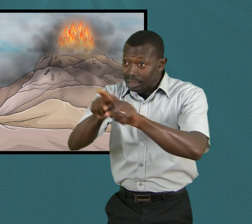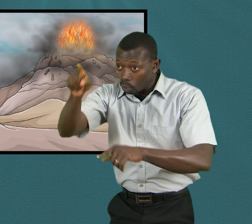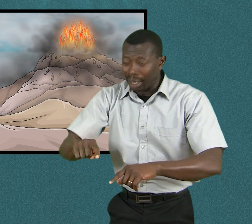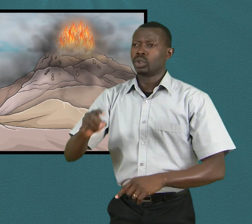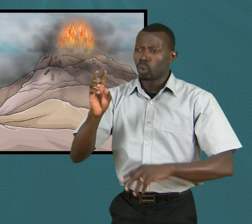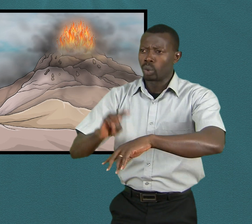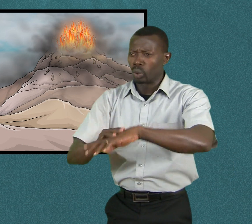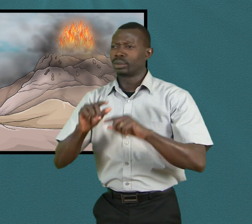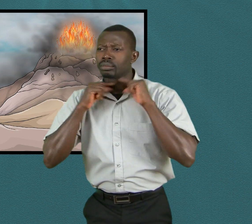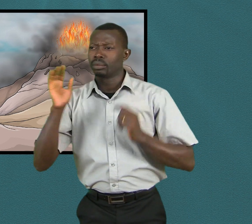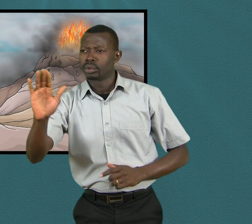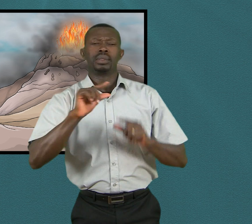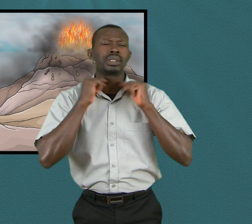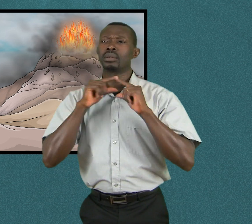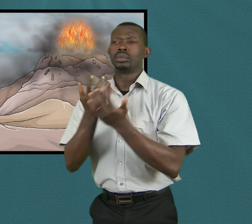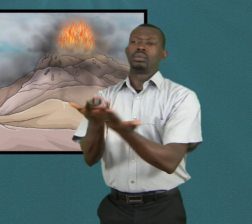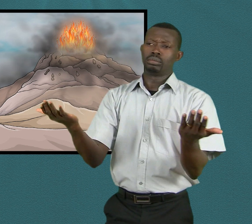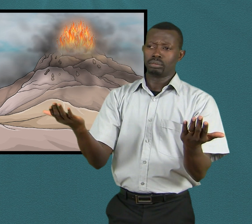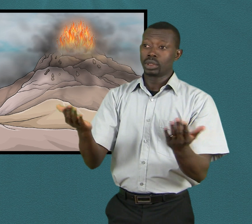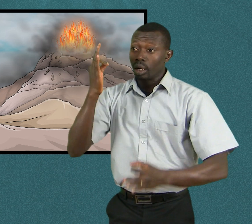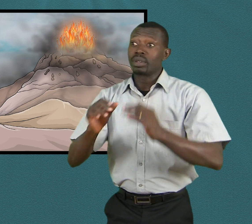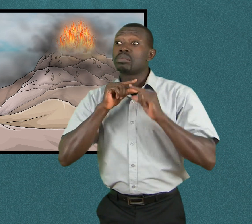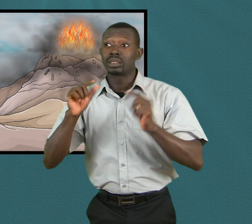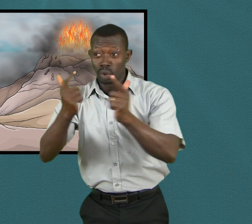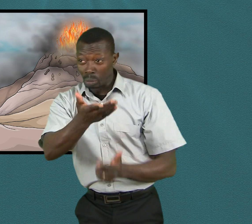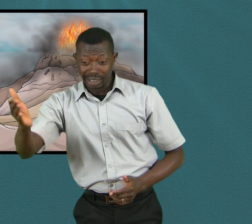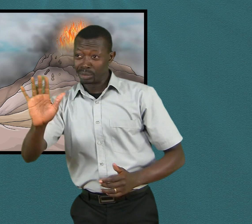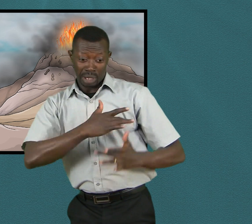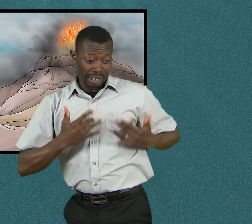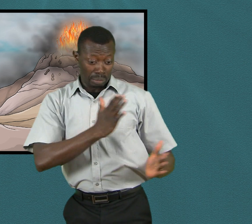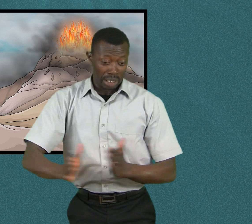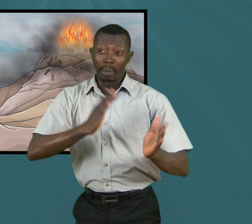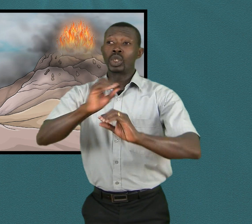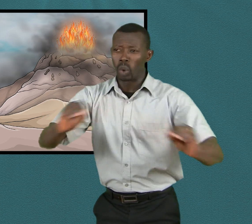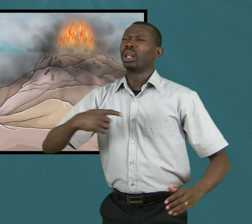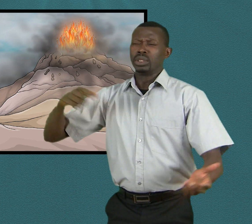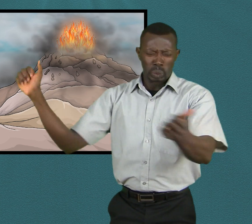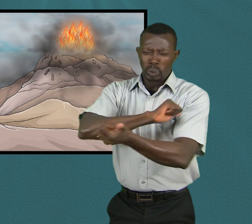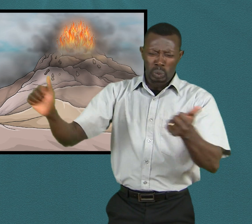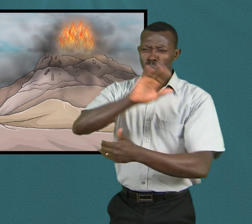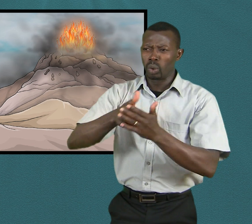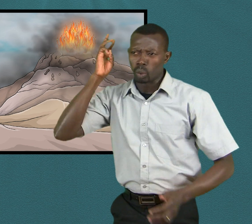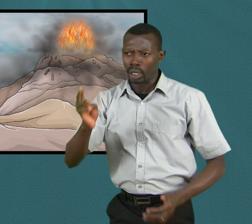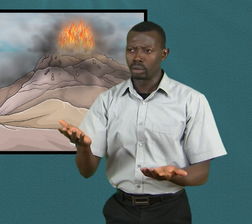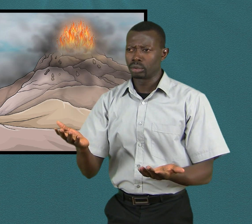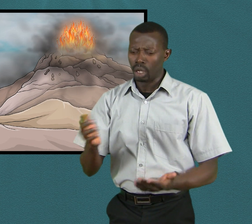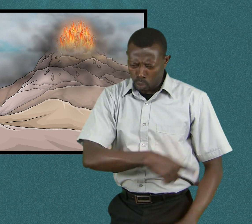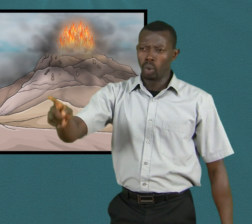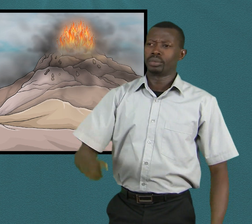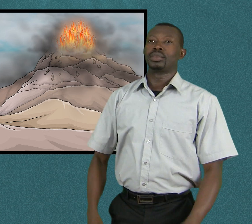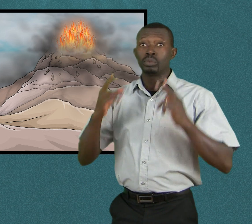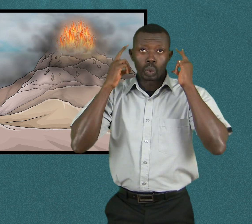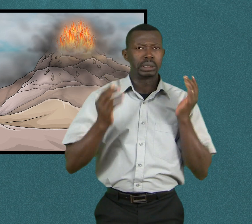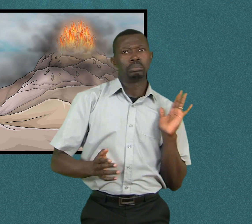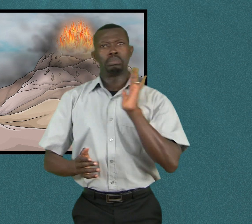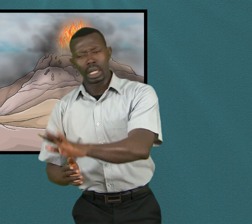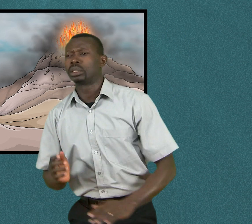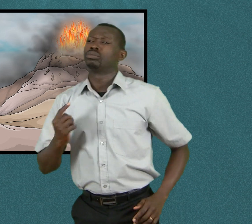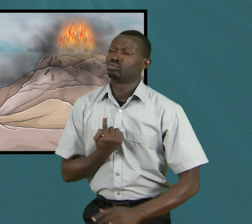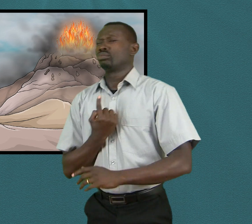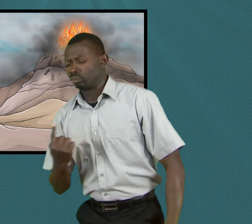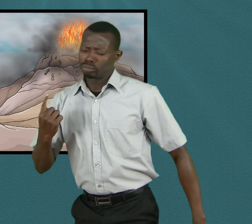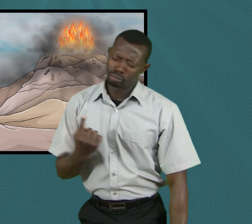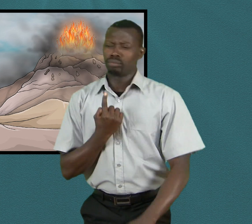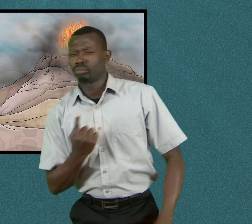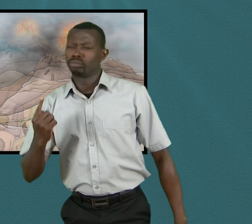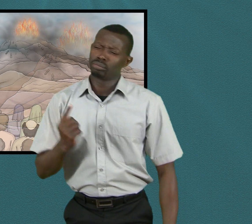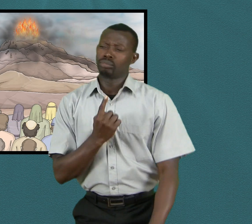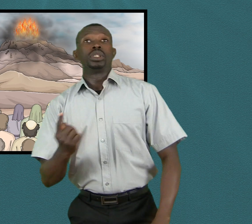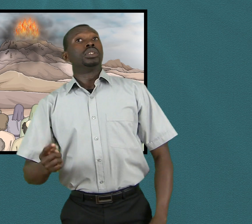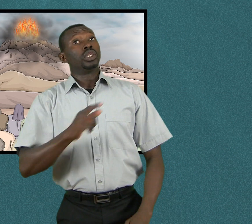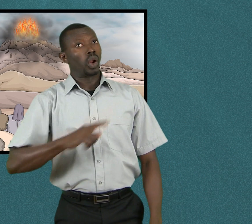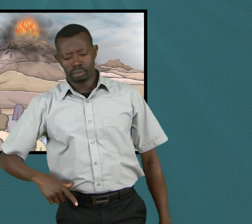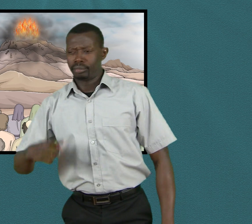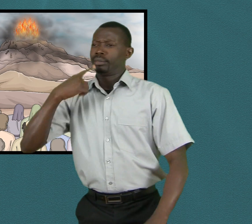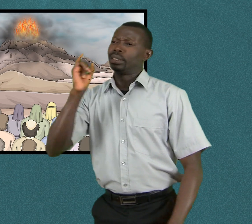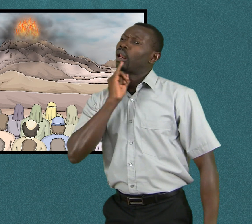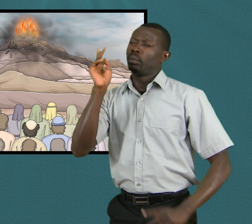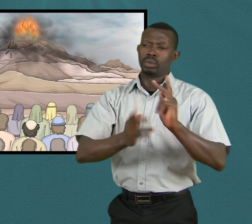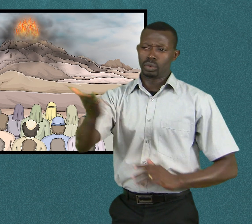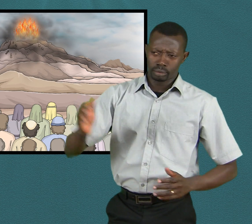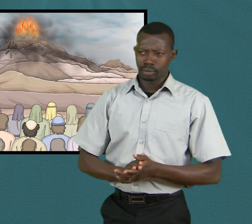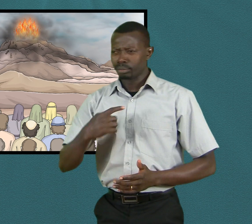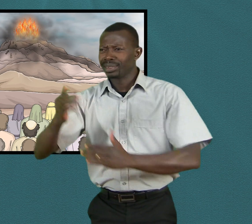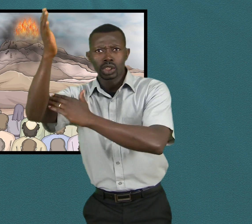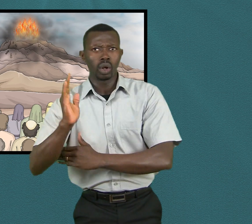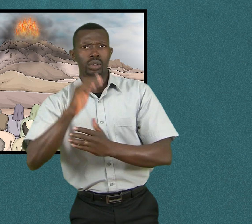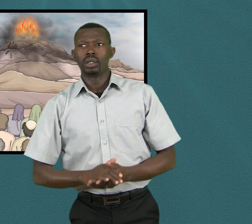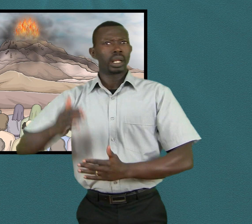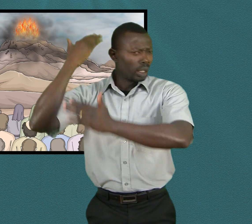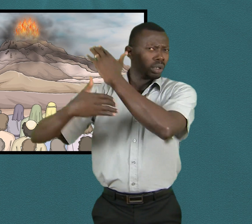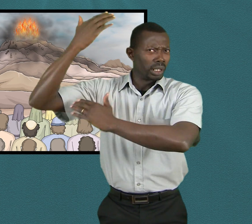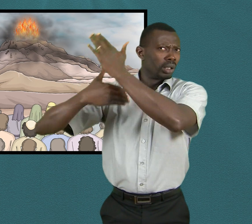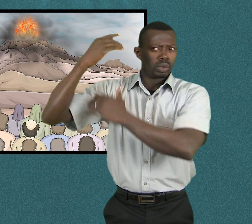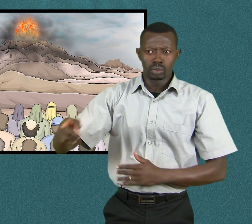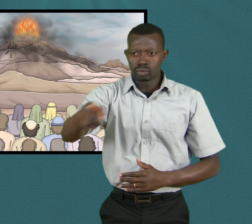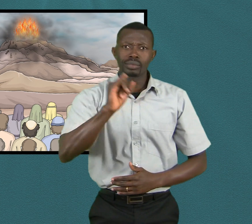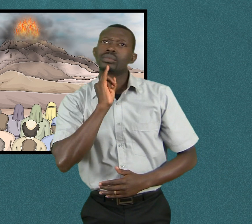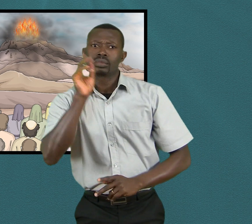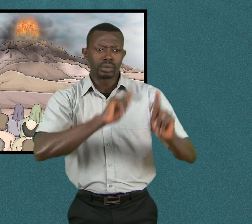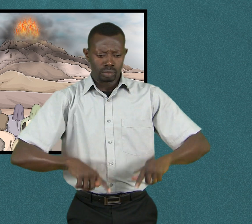But the priests and the people must not break through to come up to the LORD, or He will break out against them.” So Moses went down to the people and spoke to them.